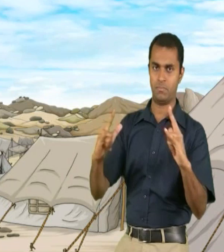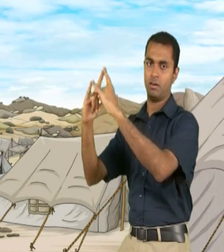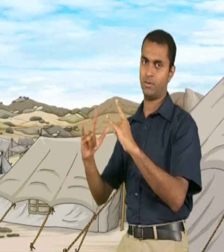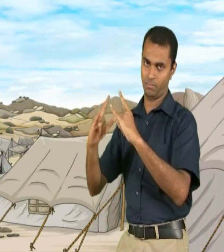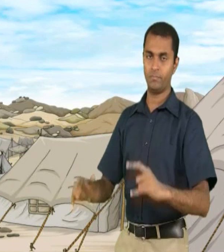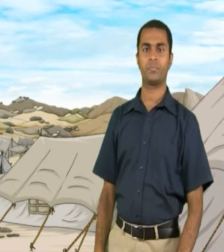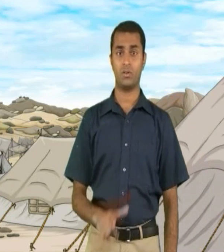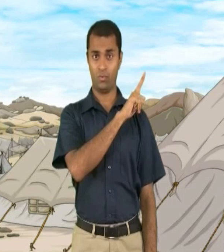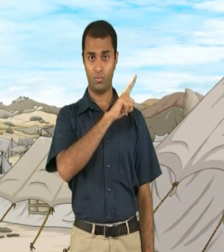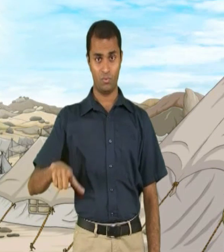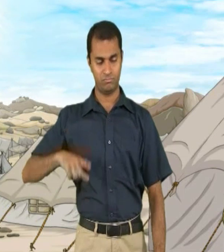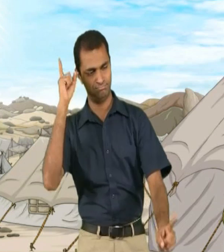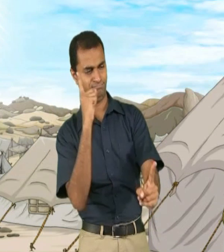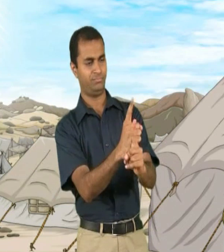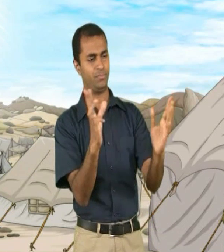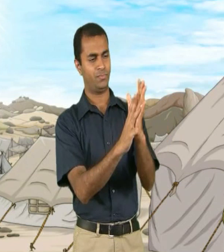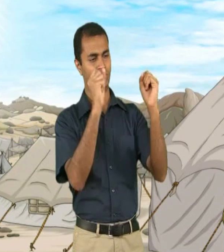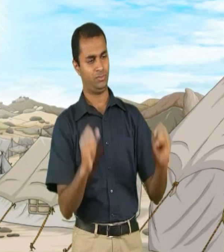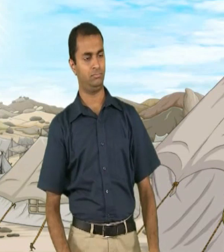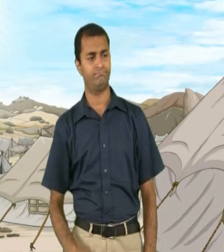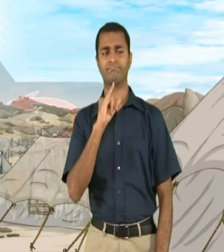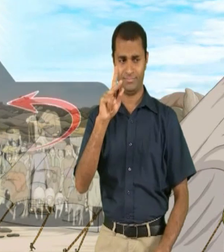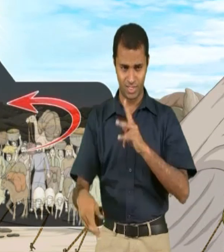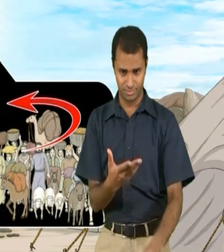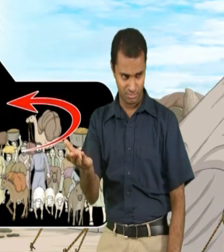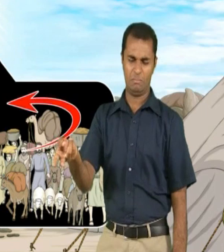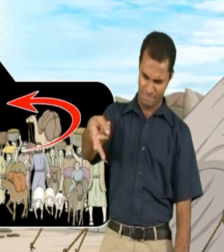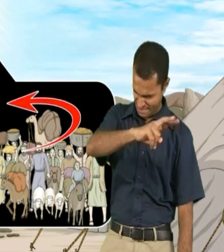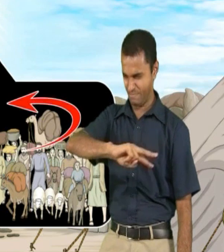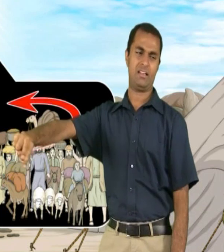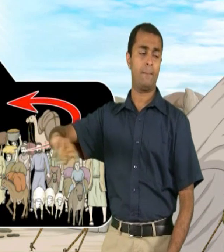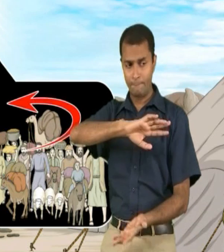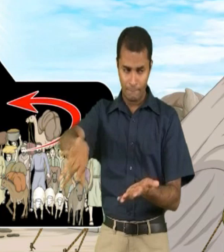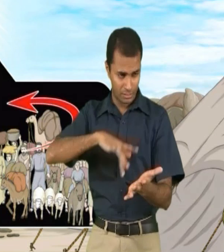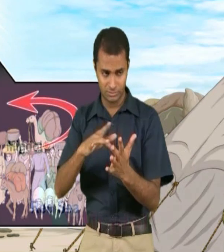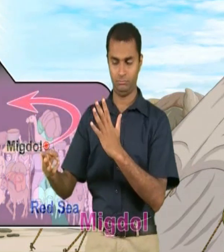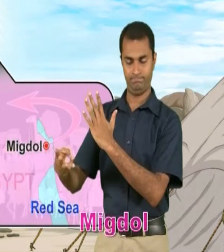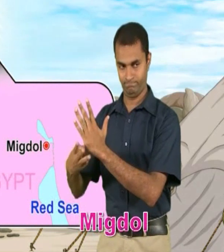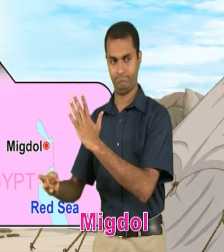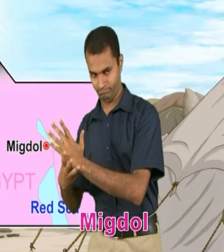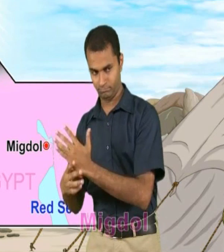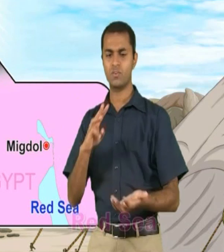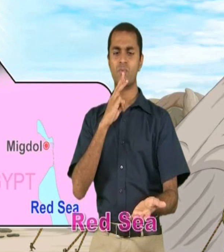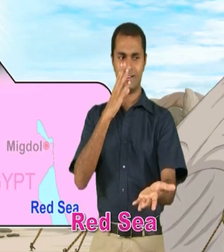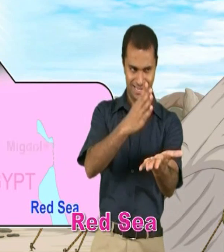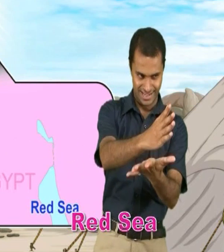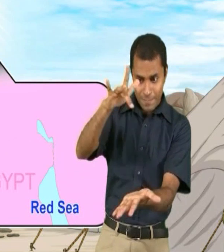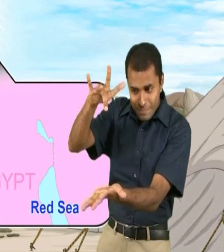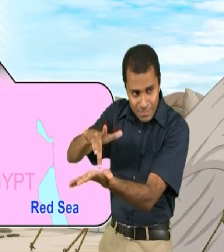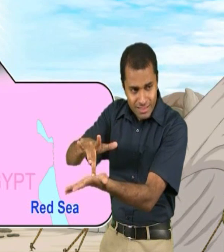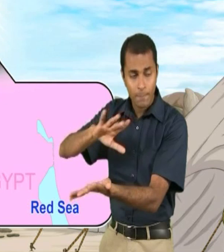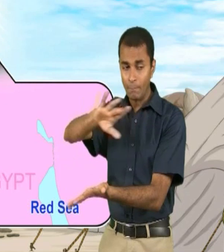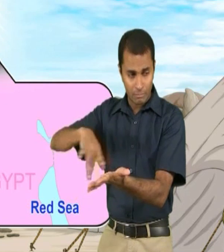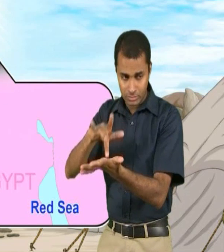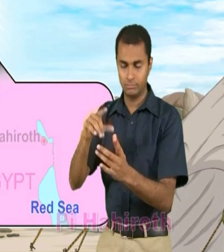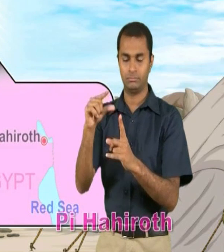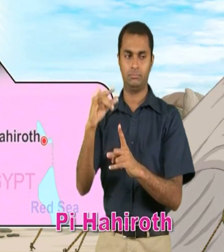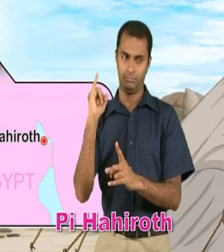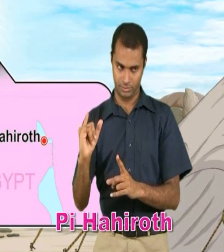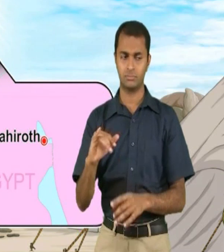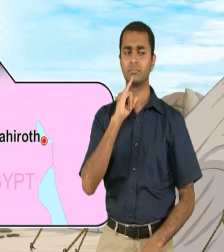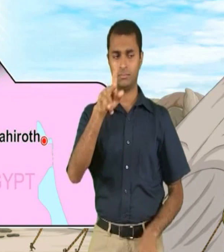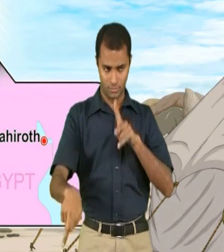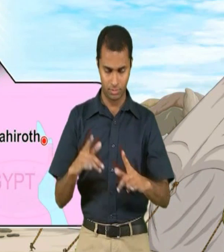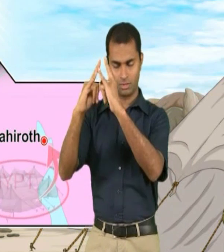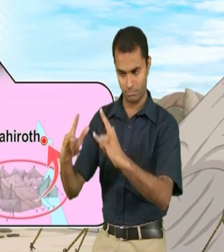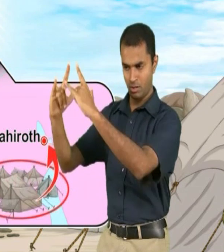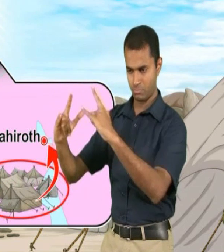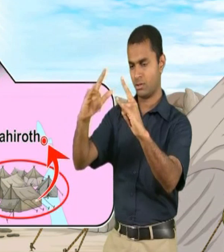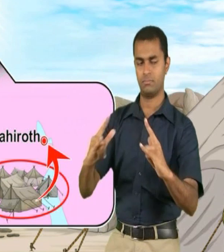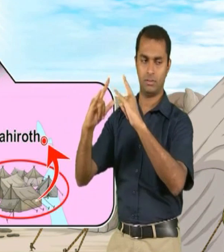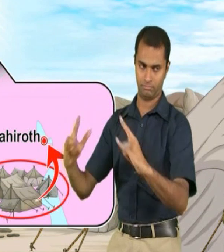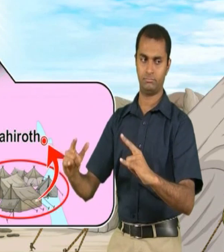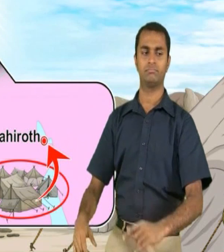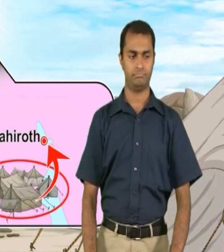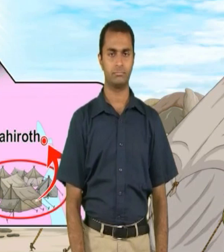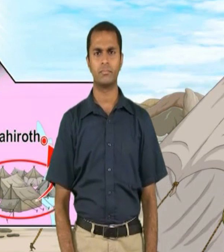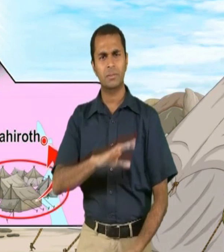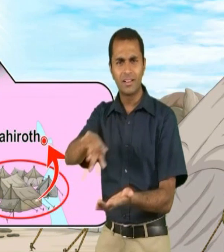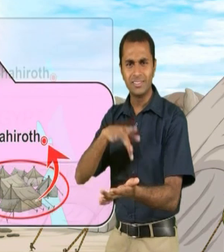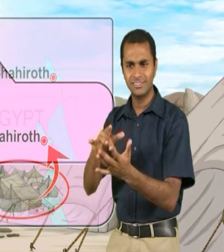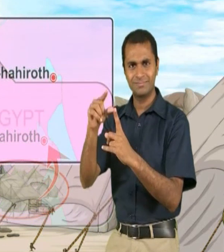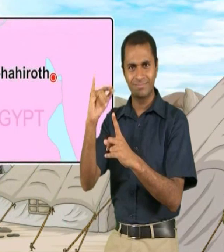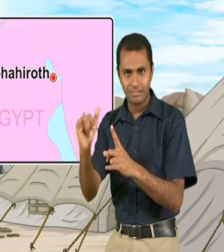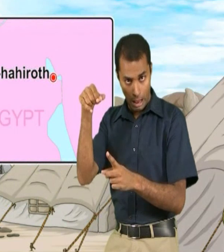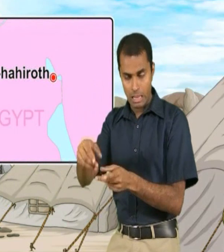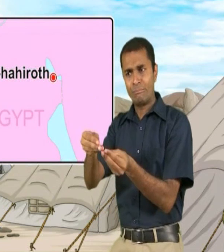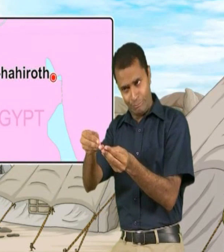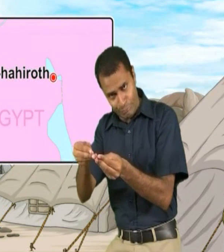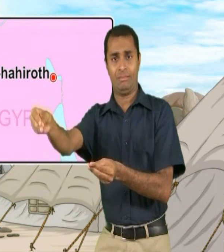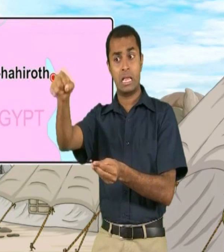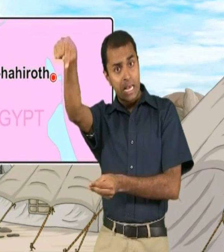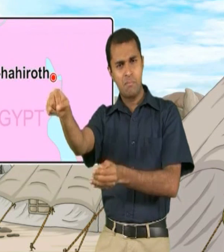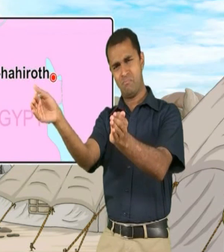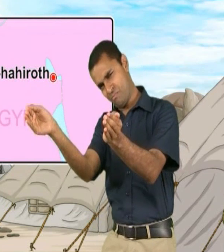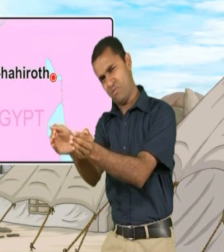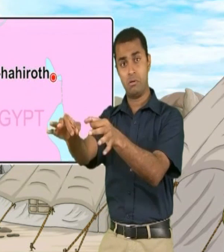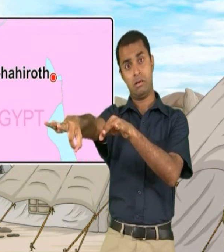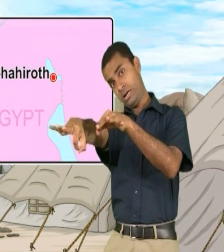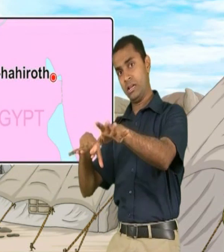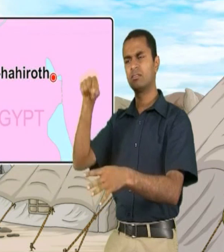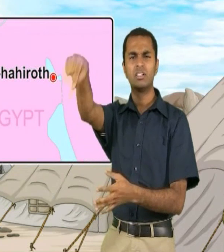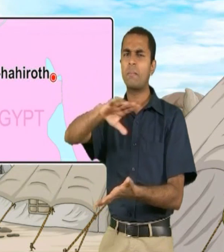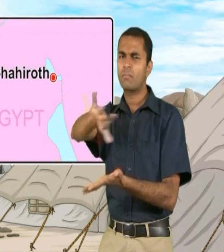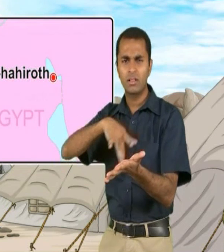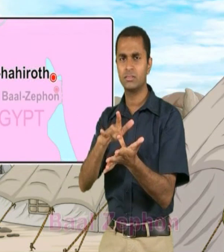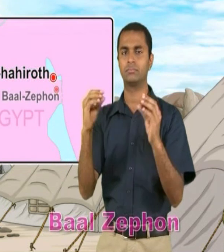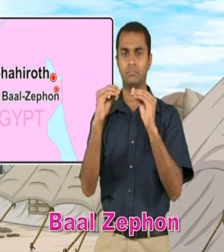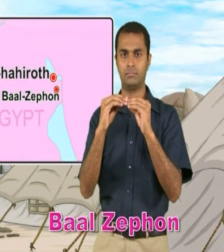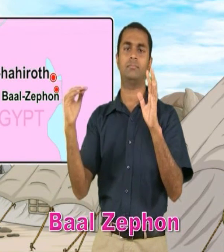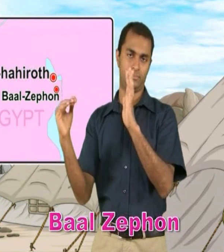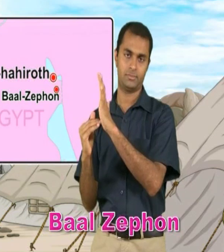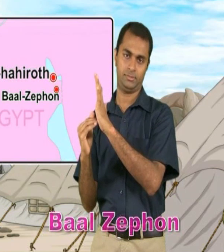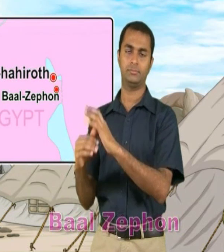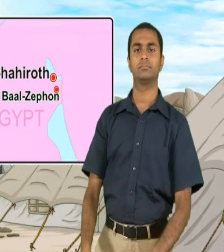Then the LORD said to Moses, “Tell the Israelites to turn back and encamp before Pi-hahiroth, between Migdol and the sea.